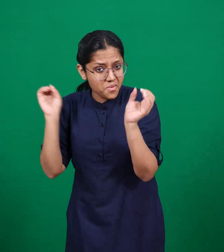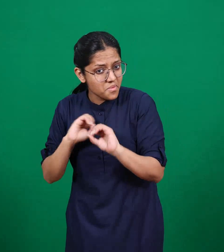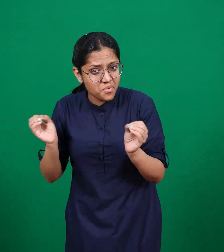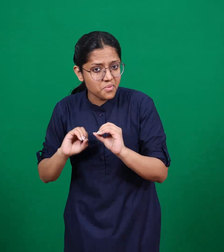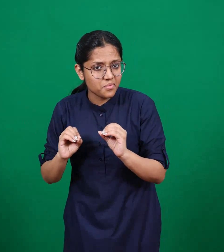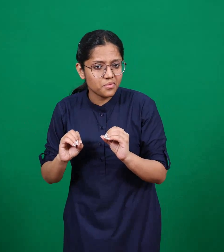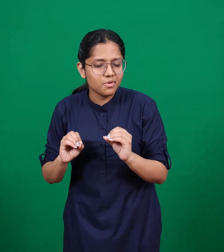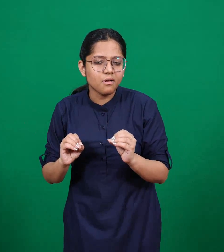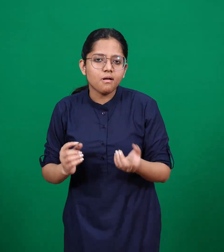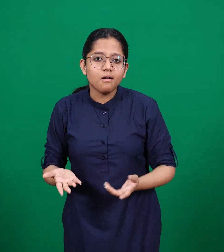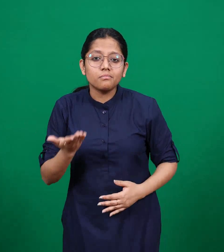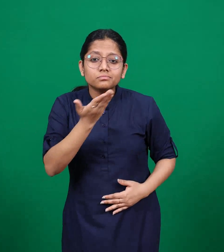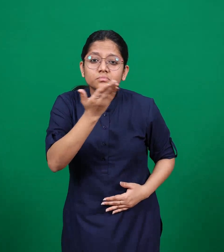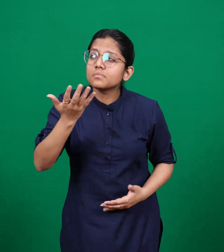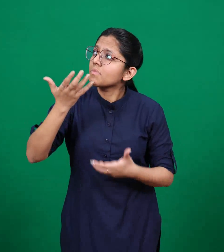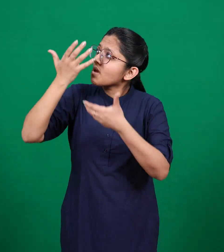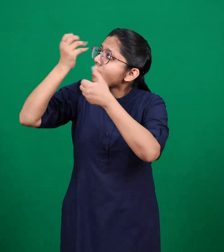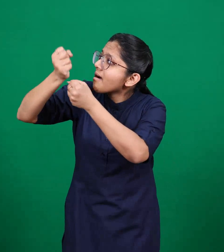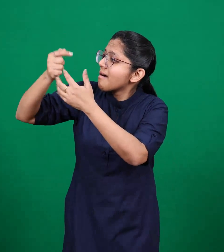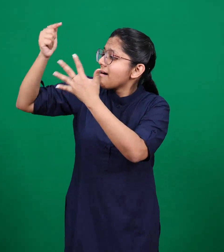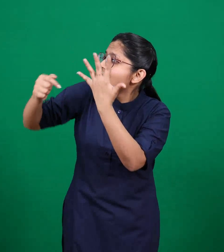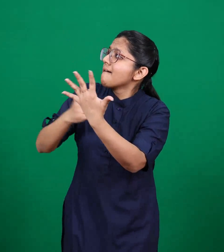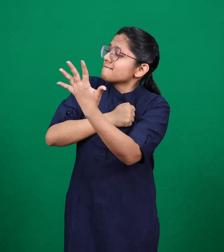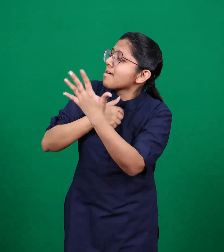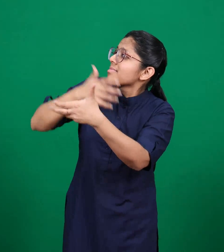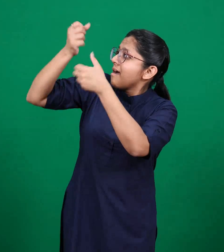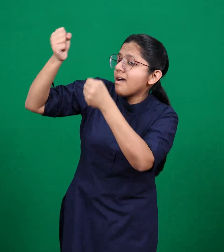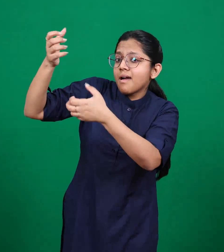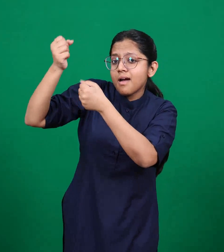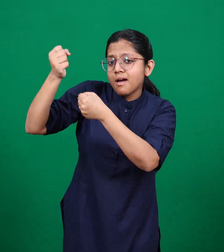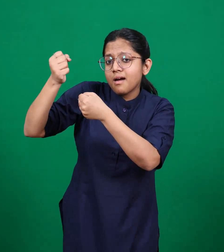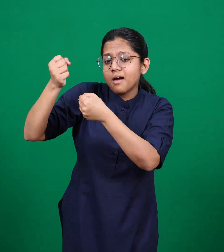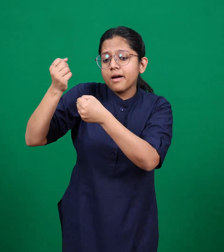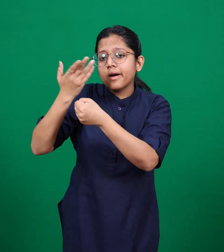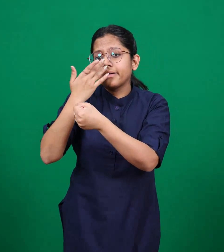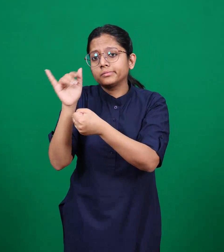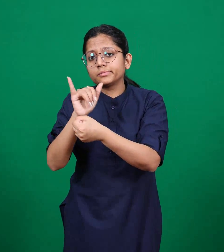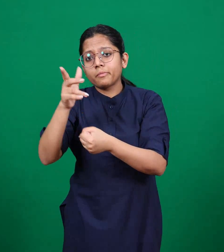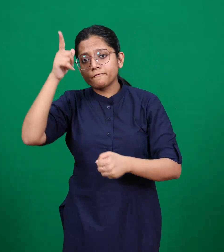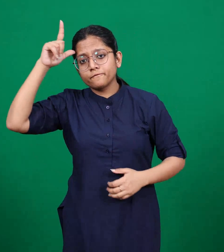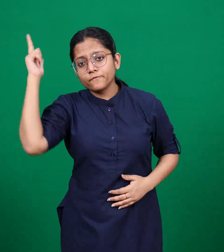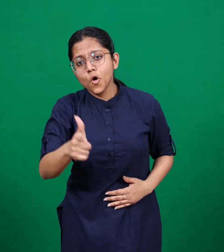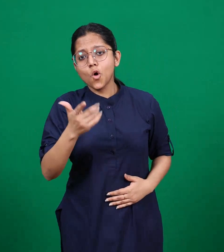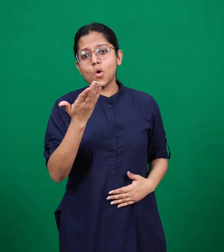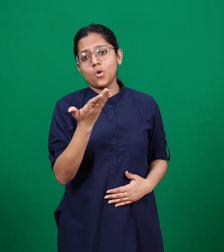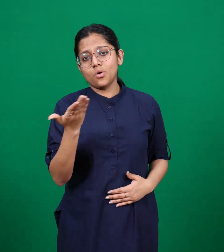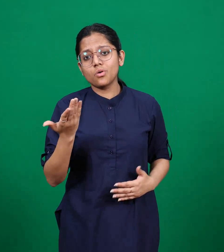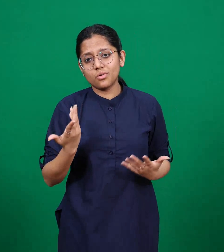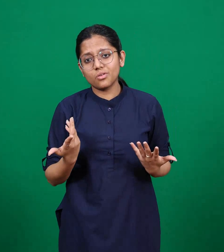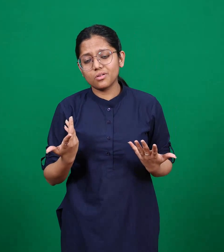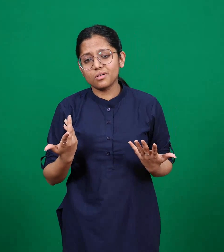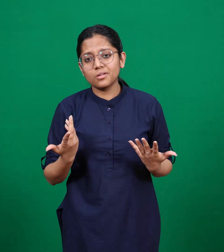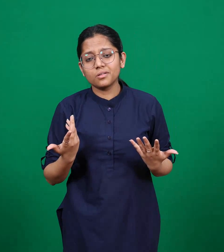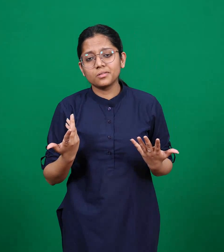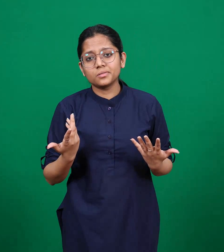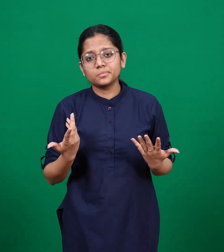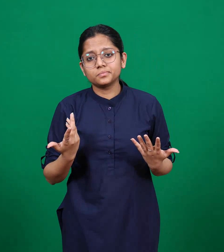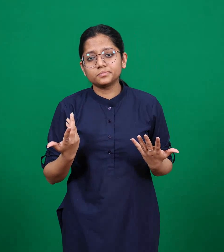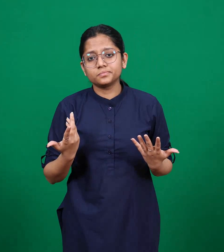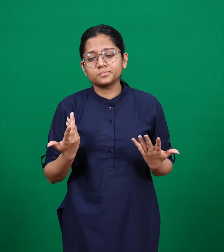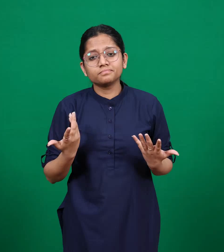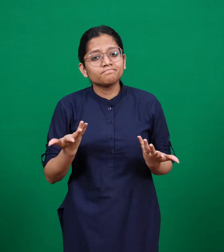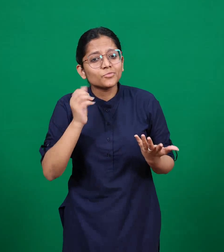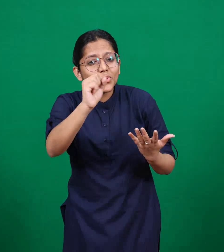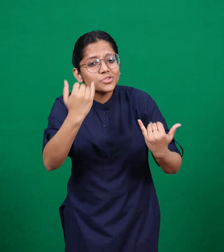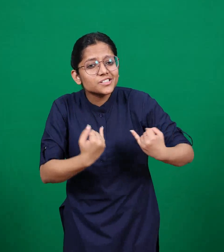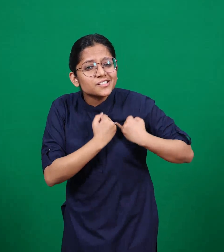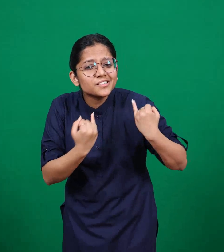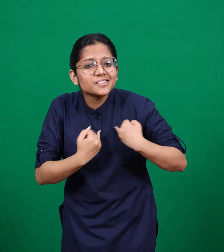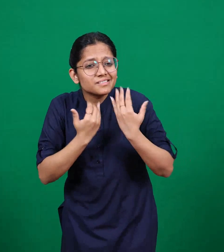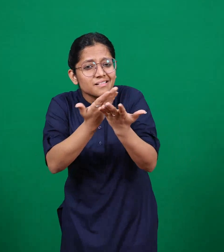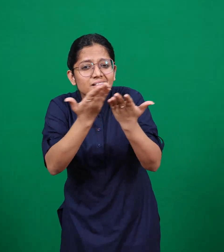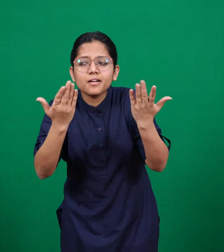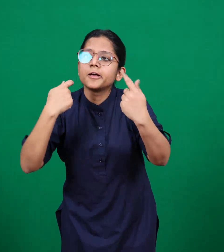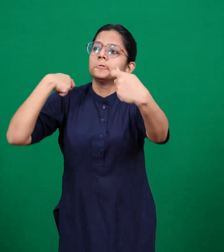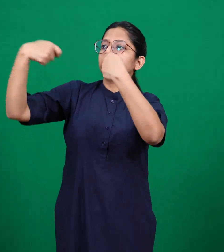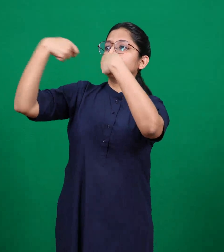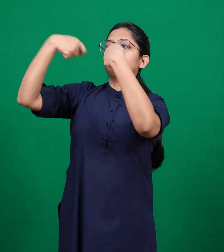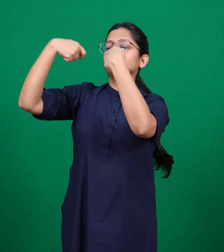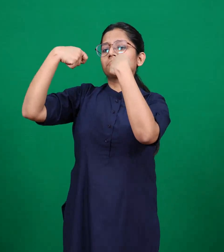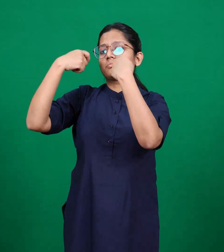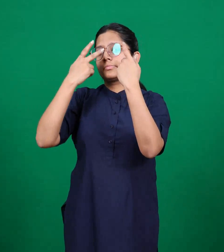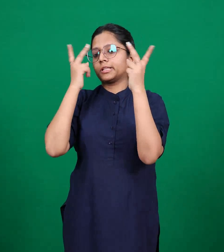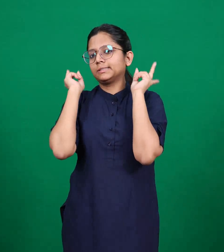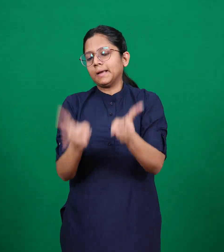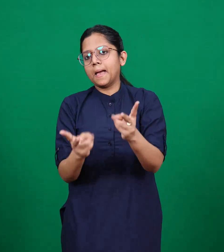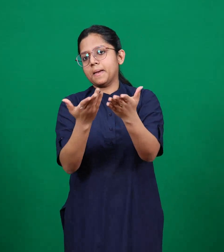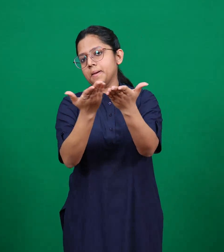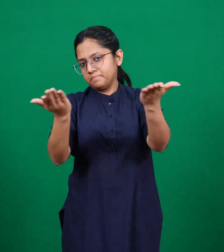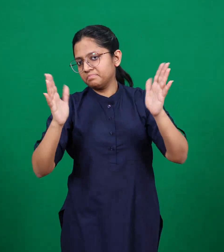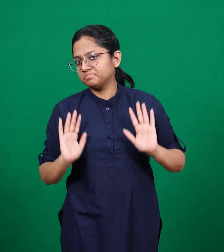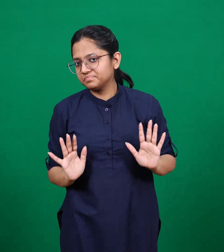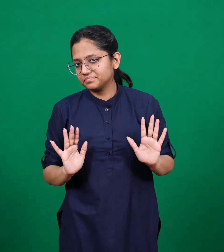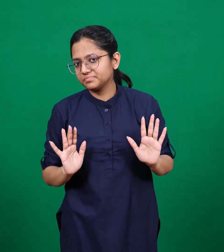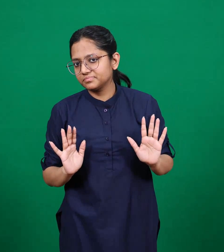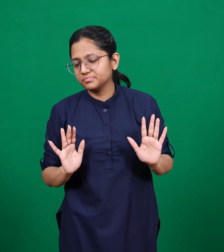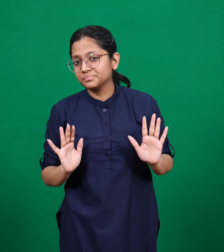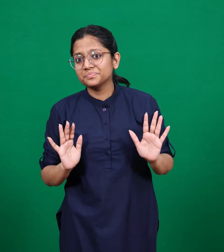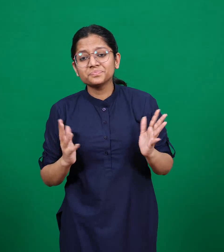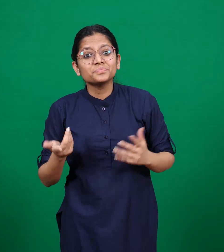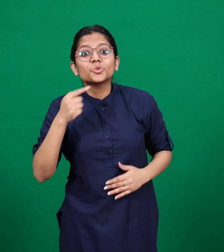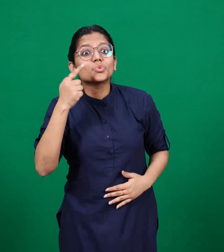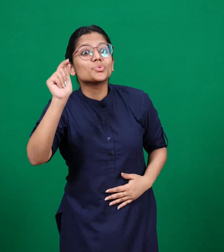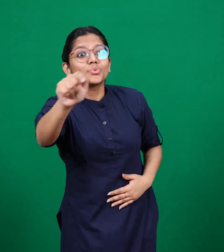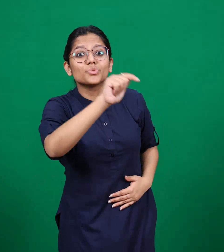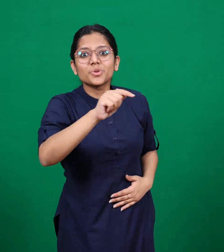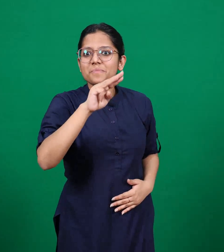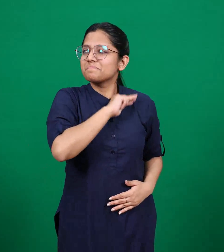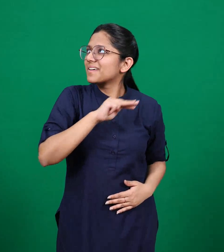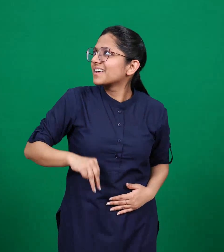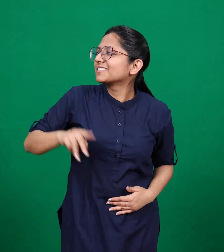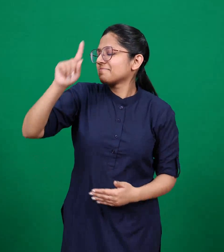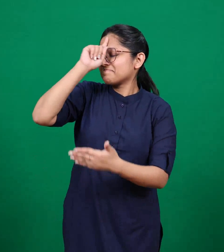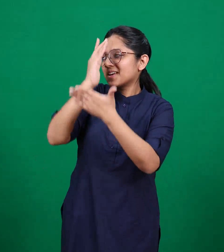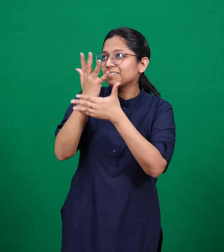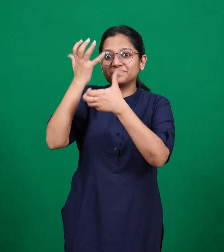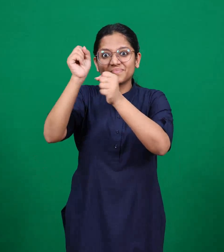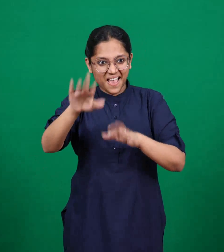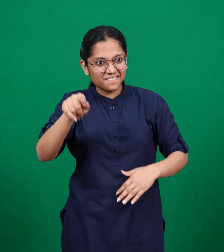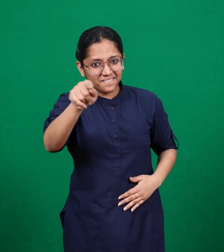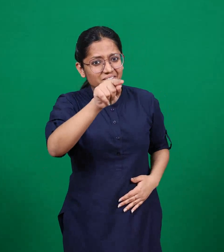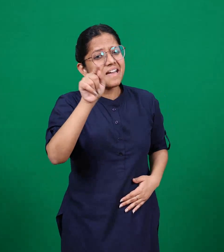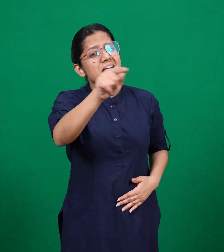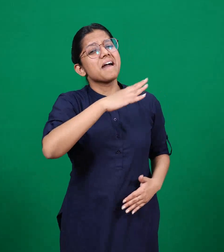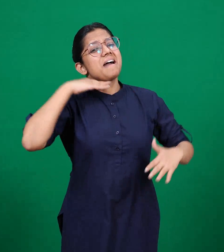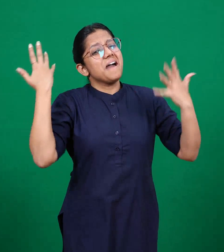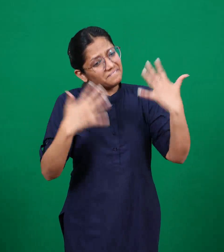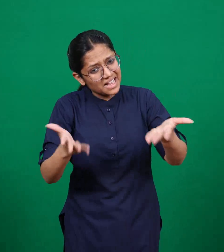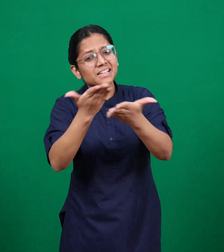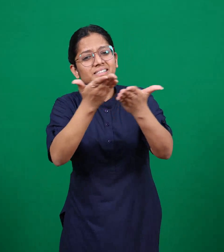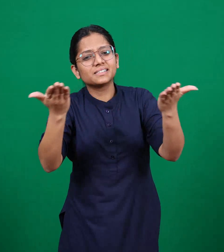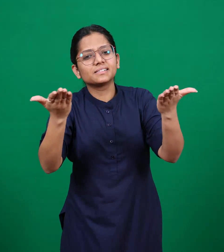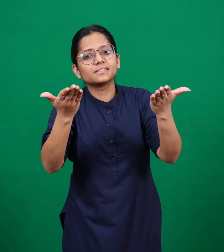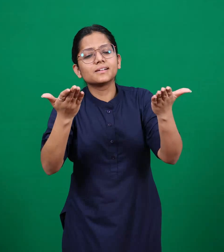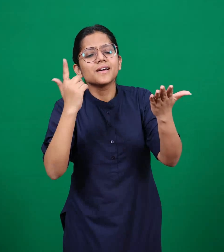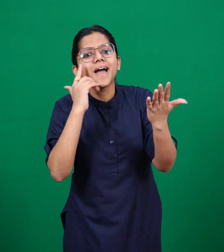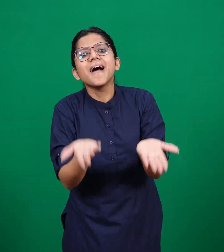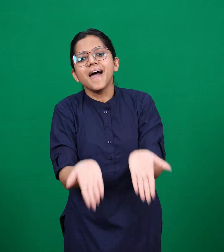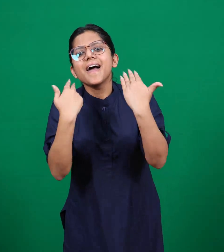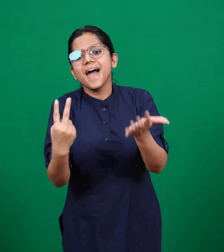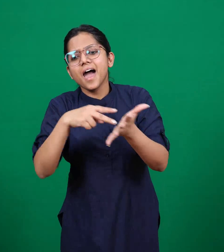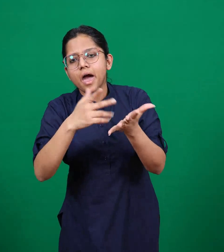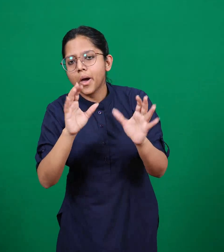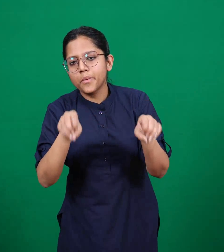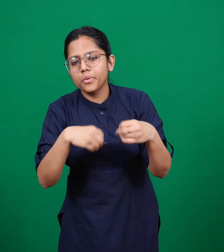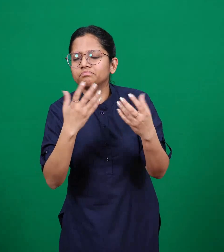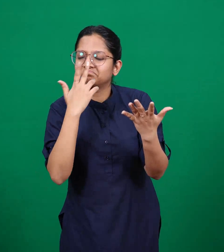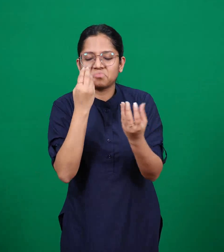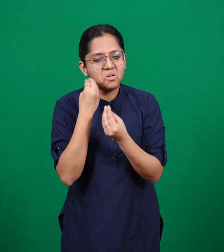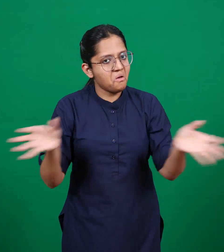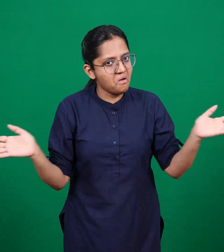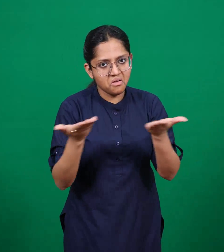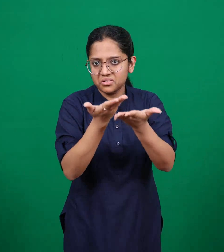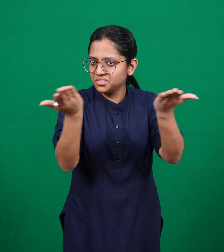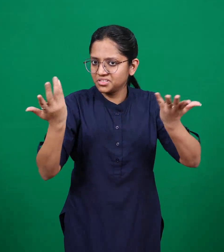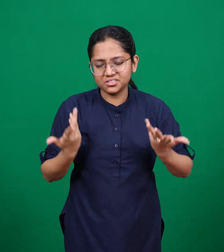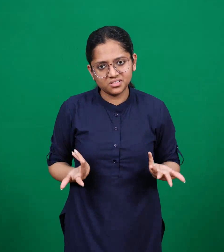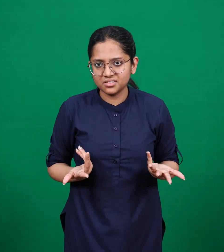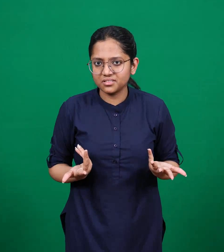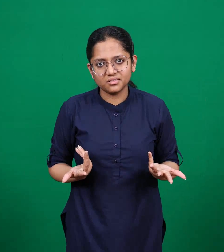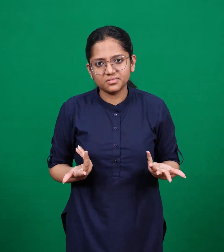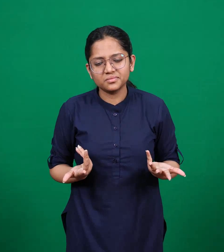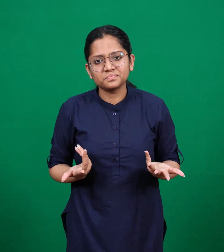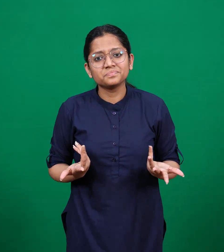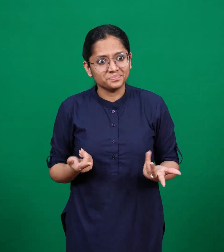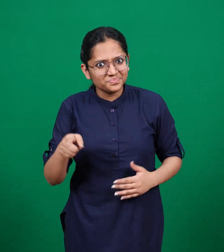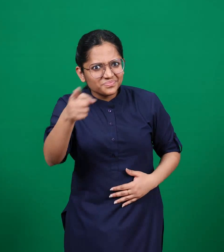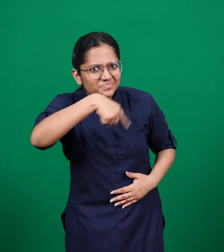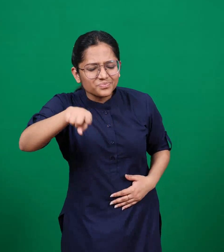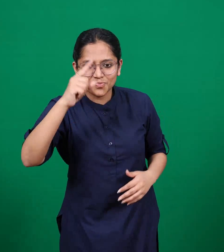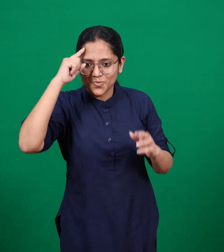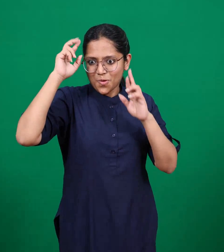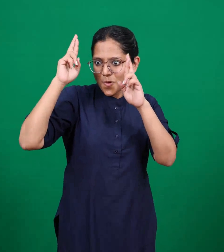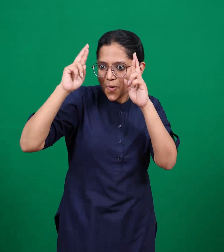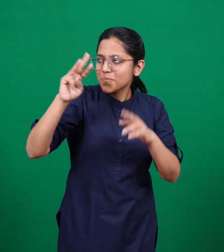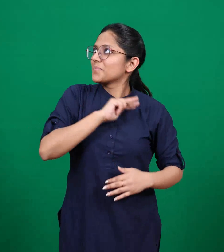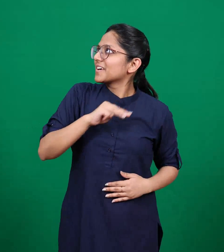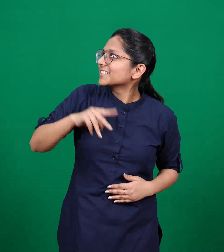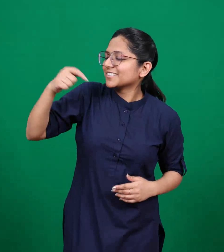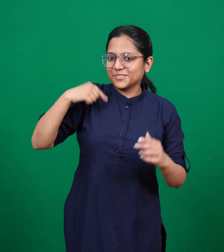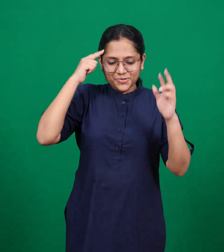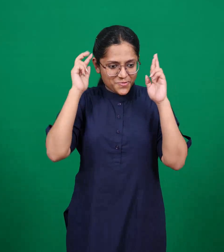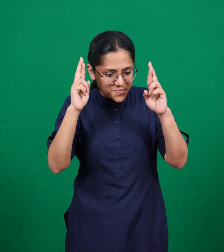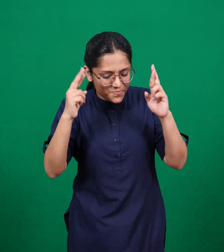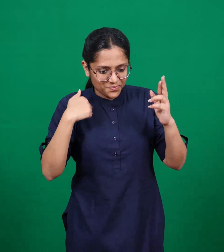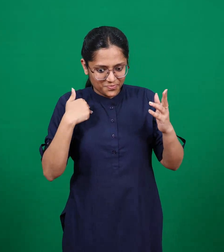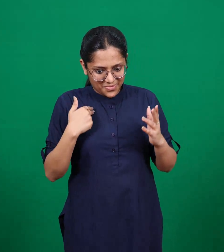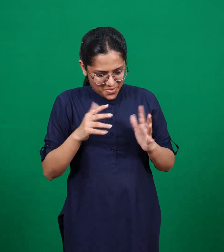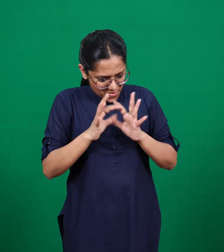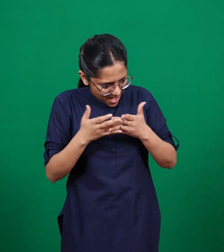And if Christ has not been raised, your faith is futile; you are still in your sins.